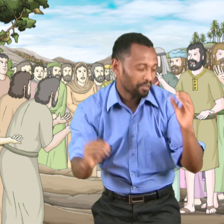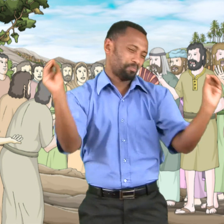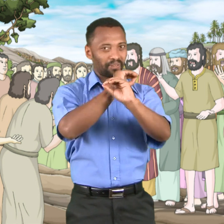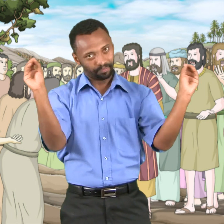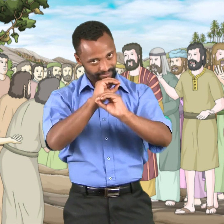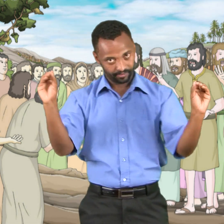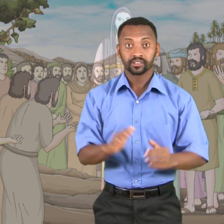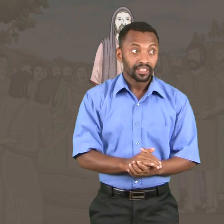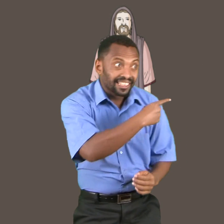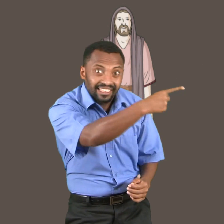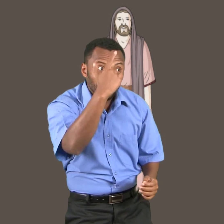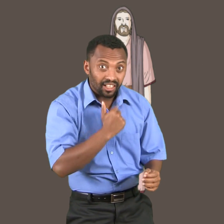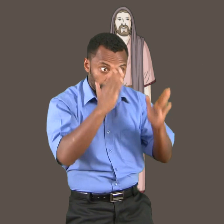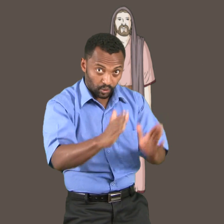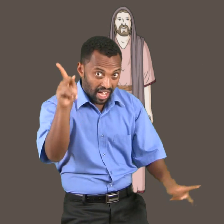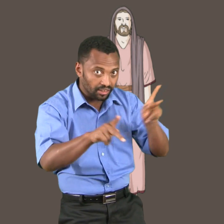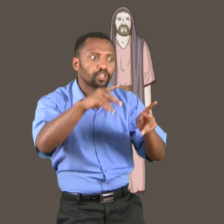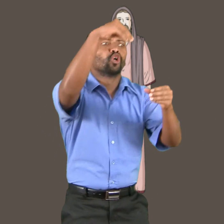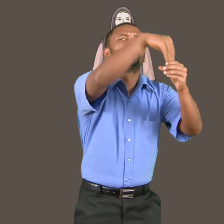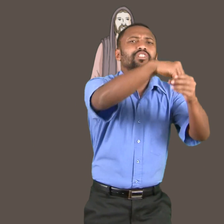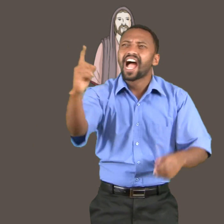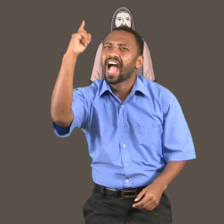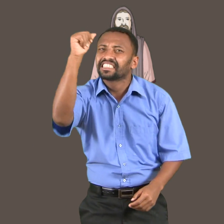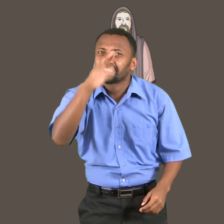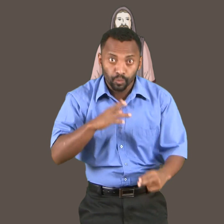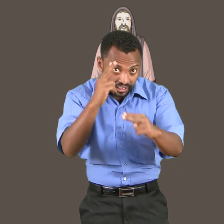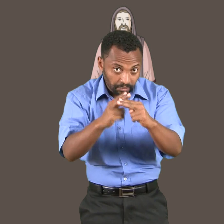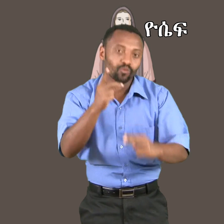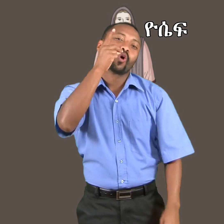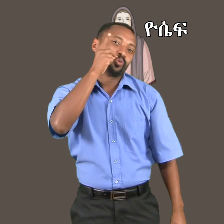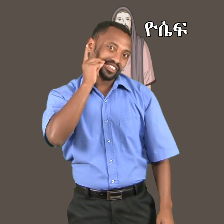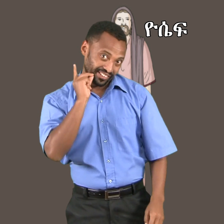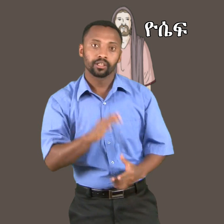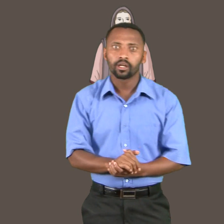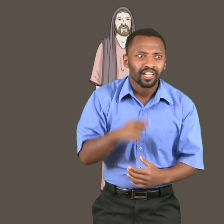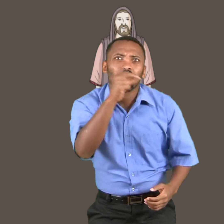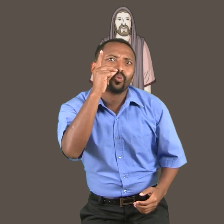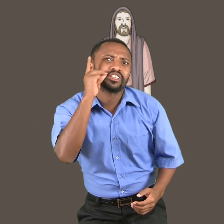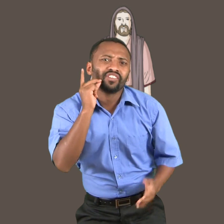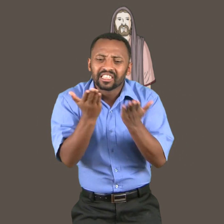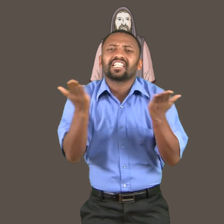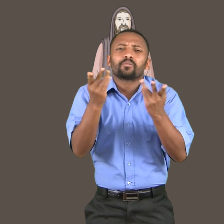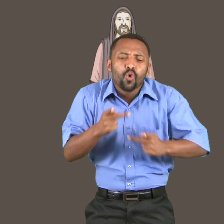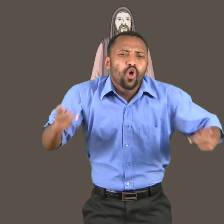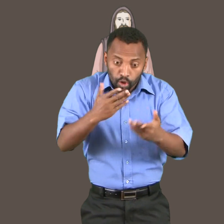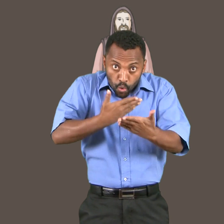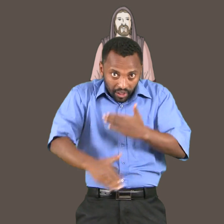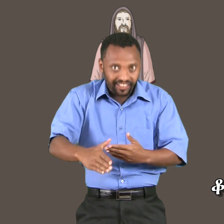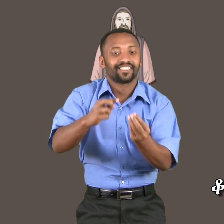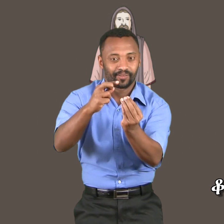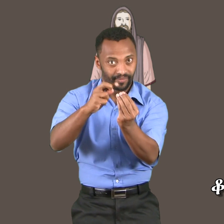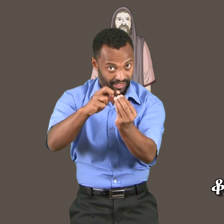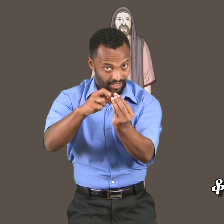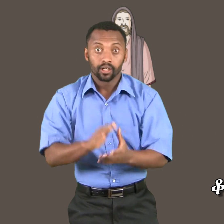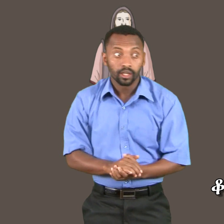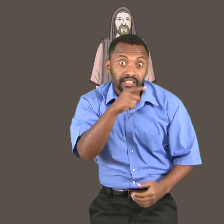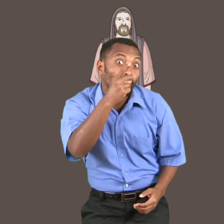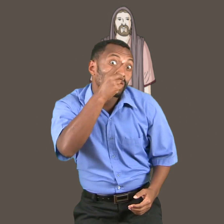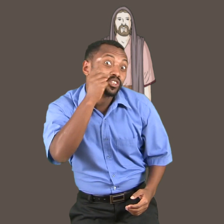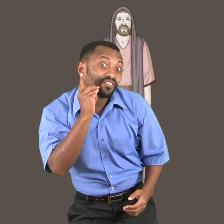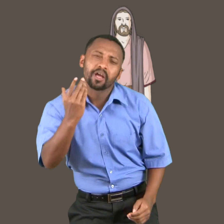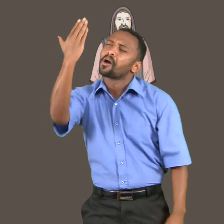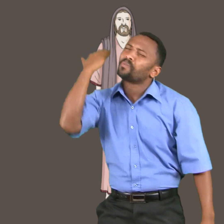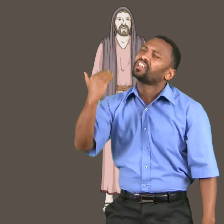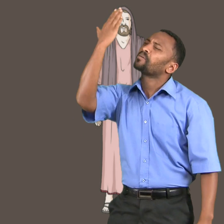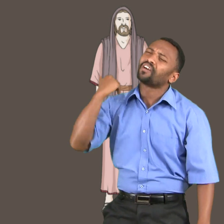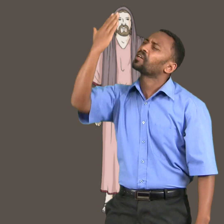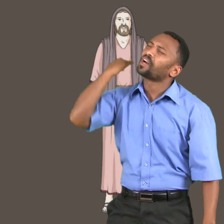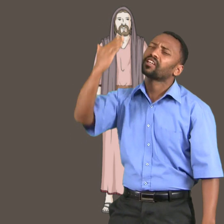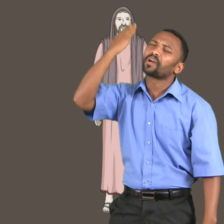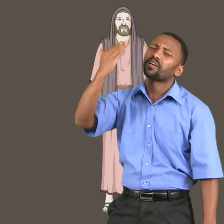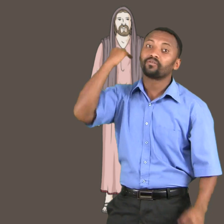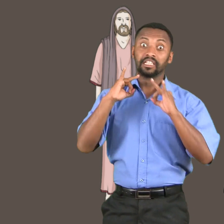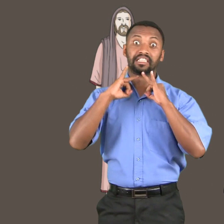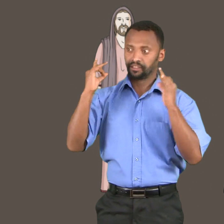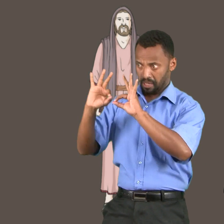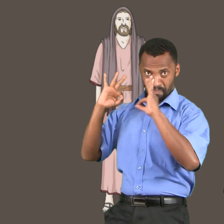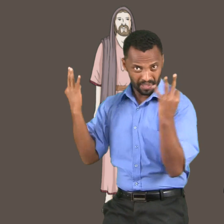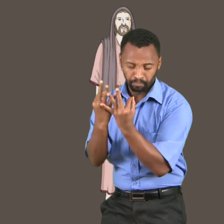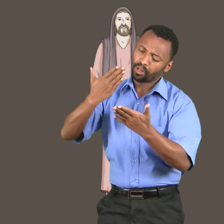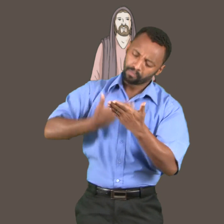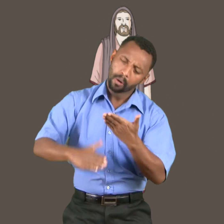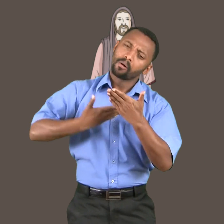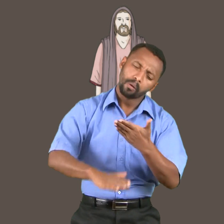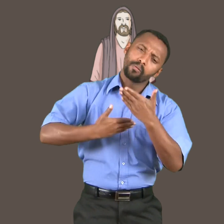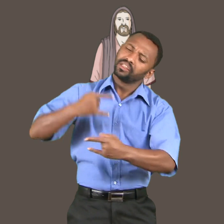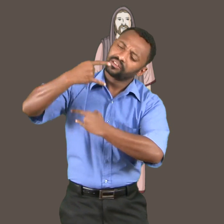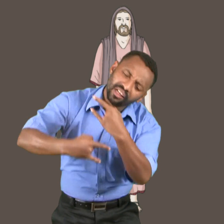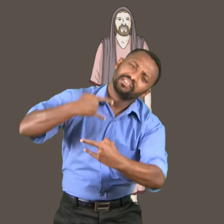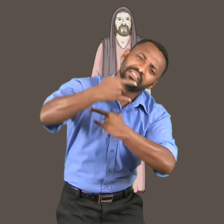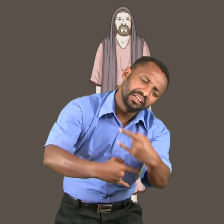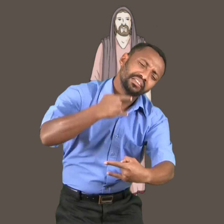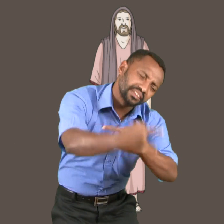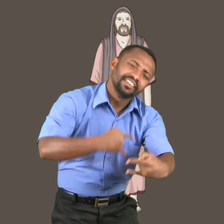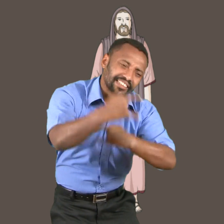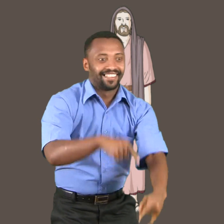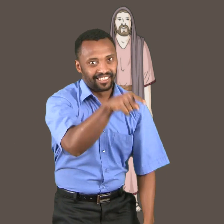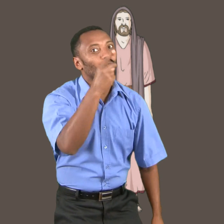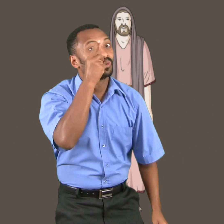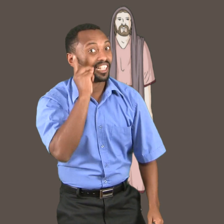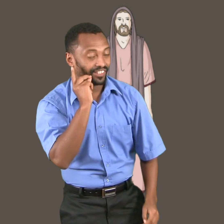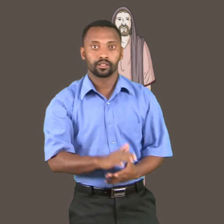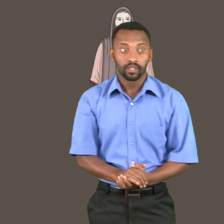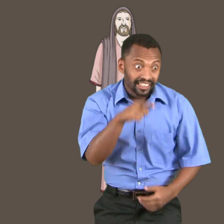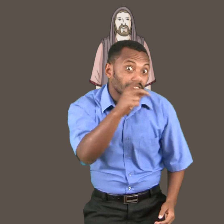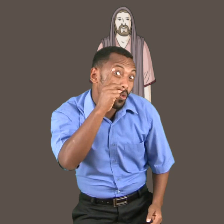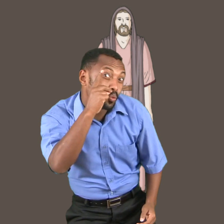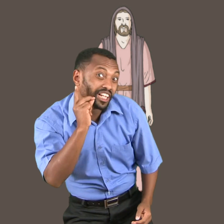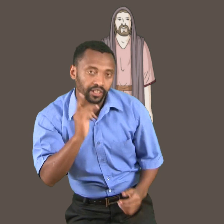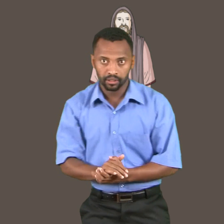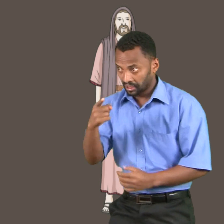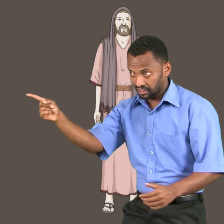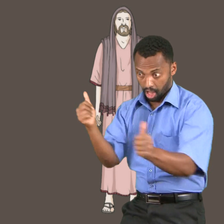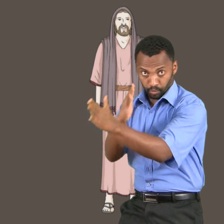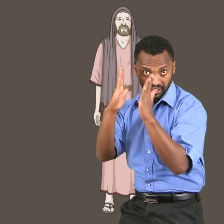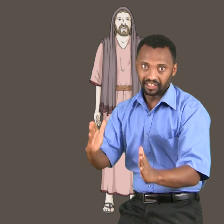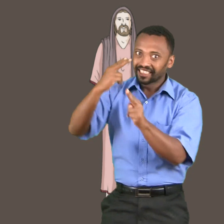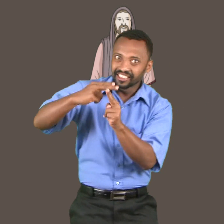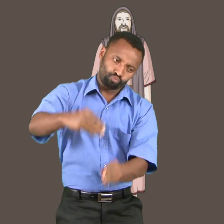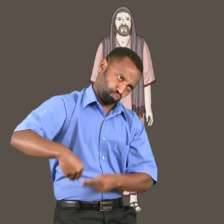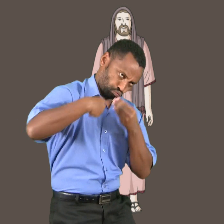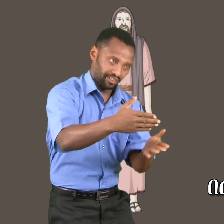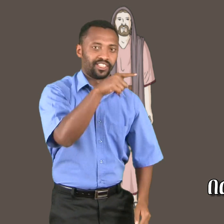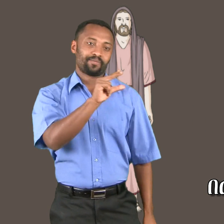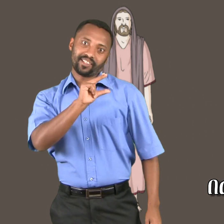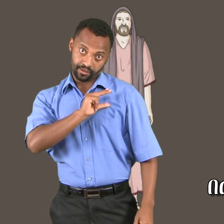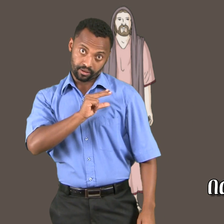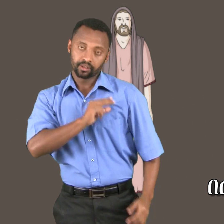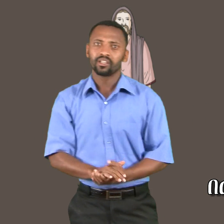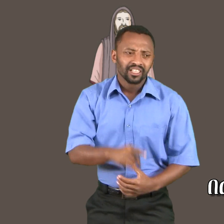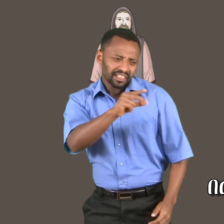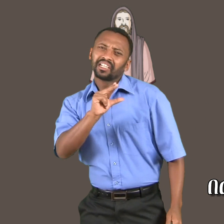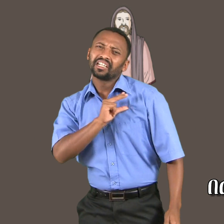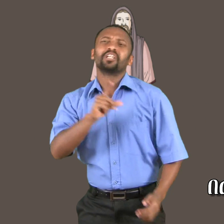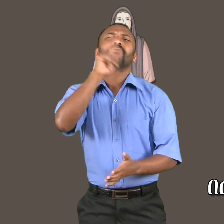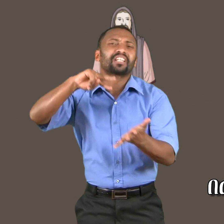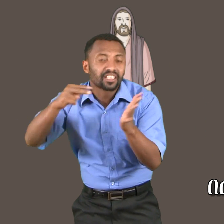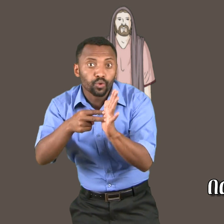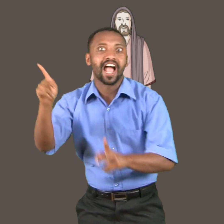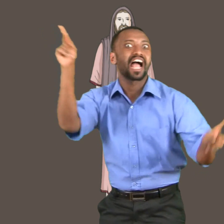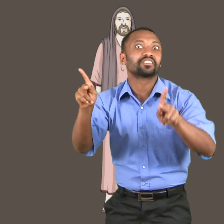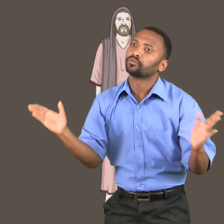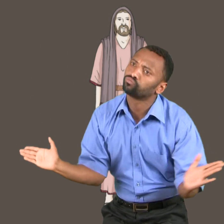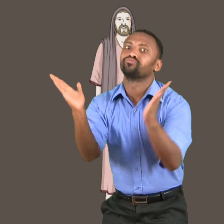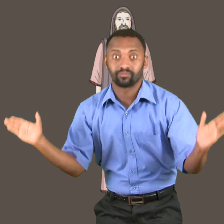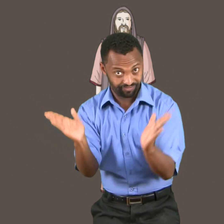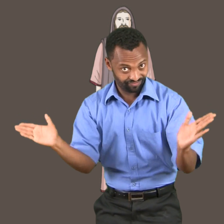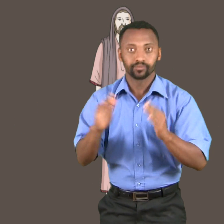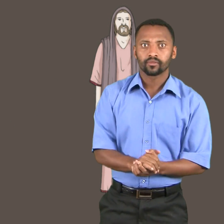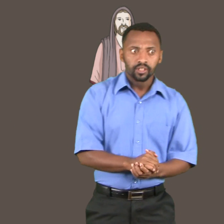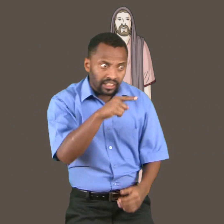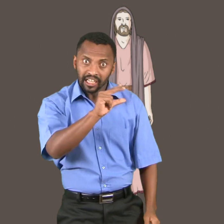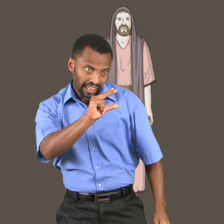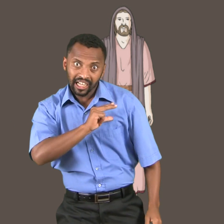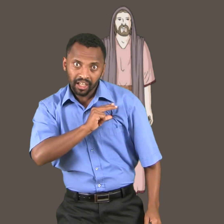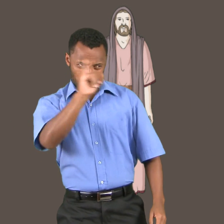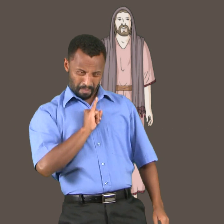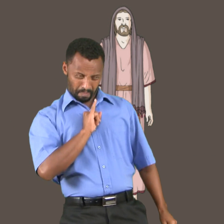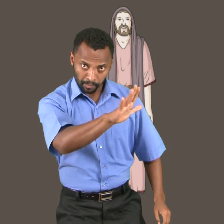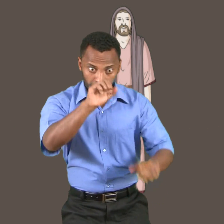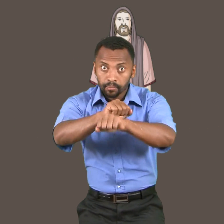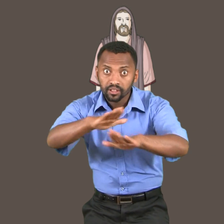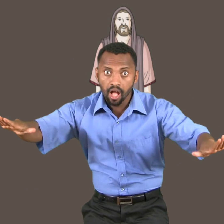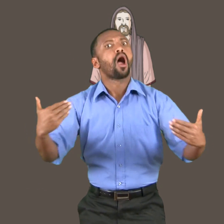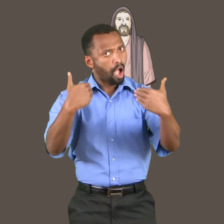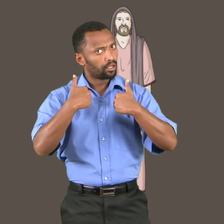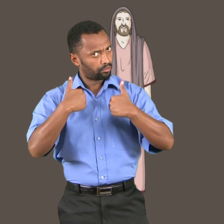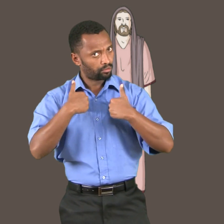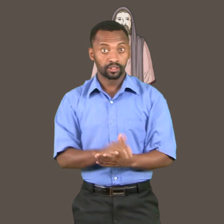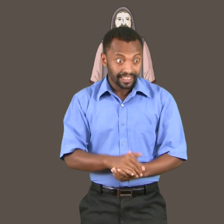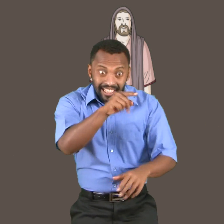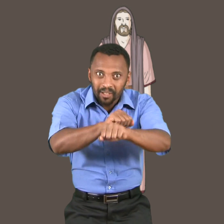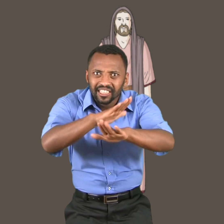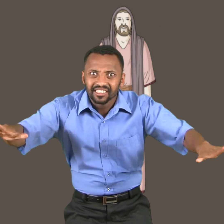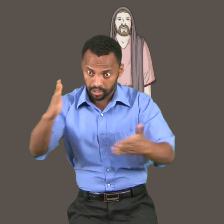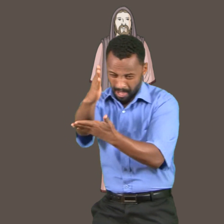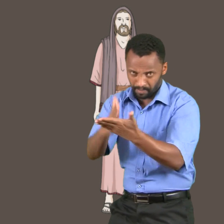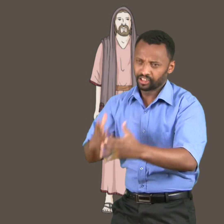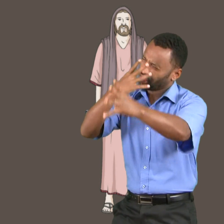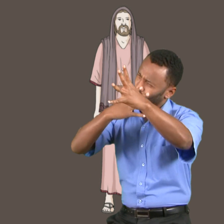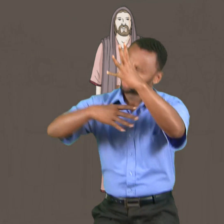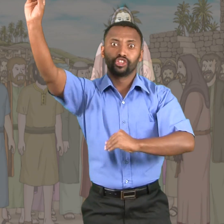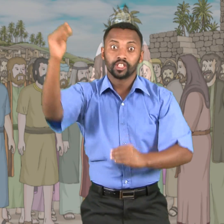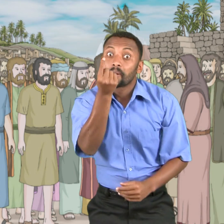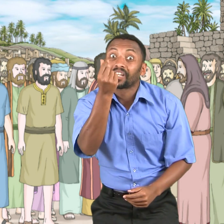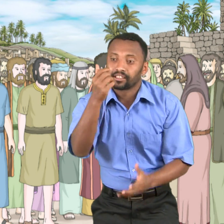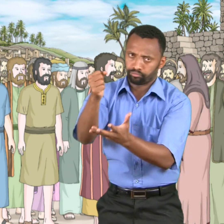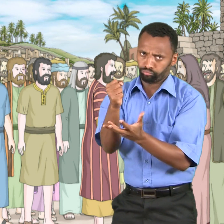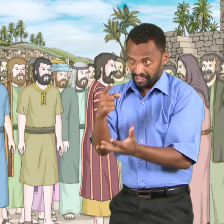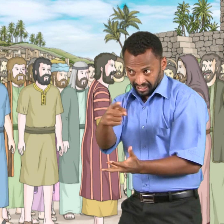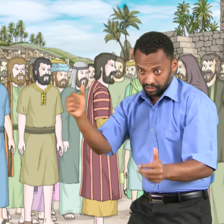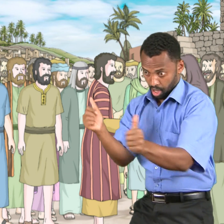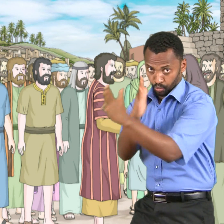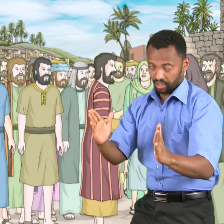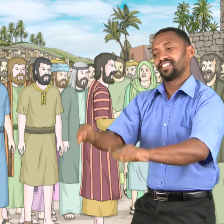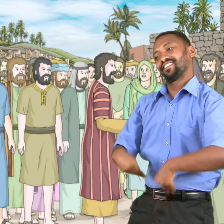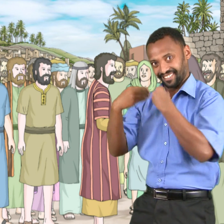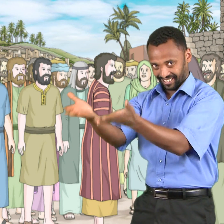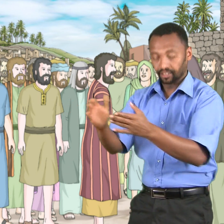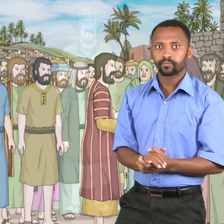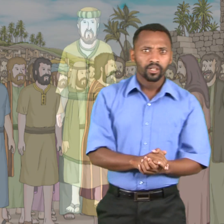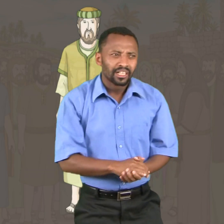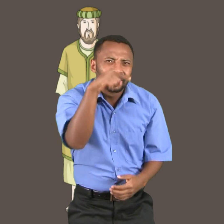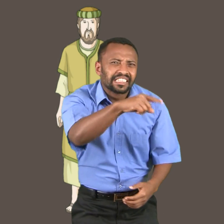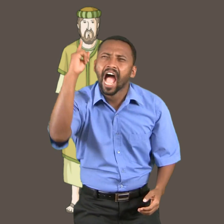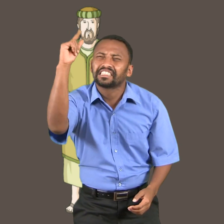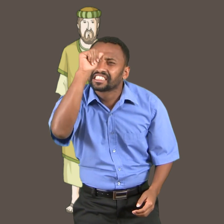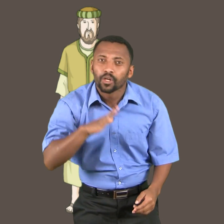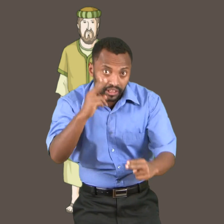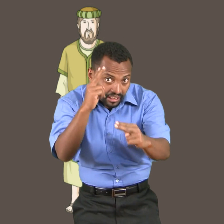Joseph, a Levite from Cyprus, whom the apostles called Barnabas (meaning Son of Encouragement), sold a field he owned, brought the money, and laid it at the apostles’ feet.